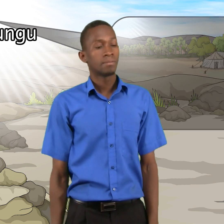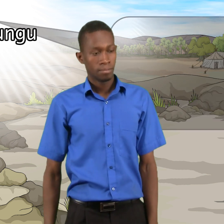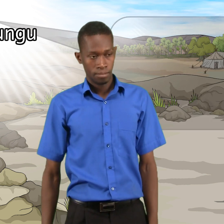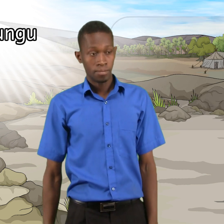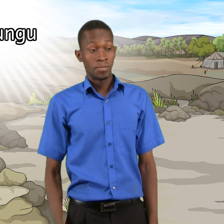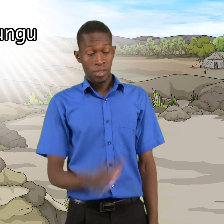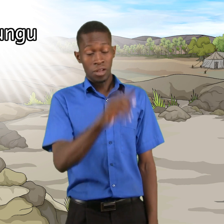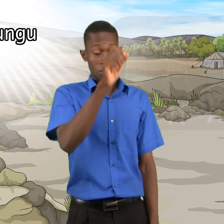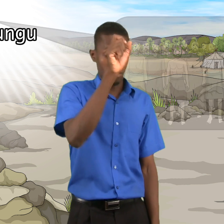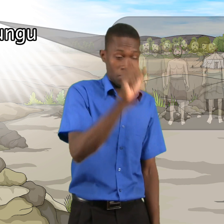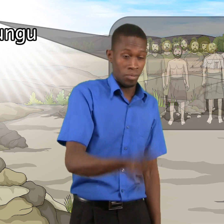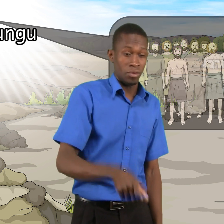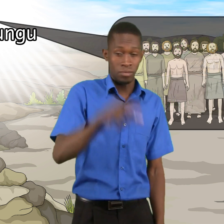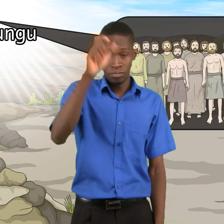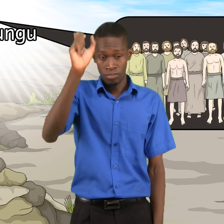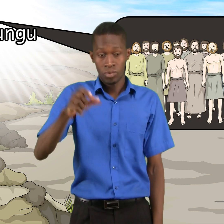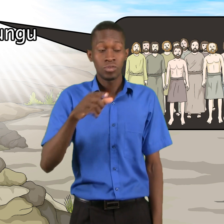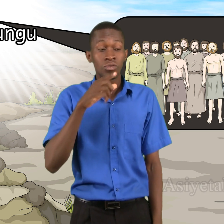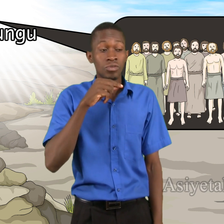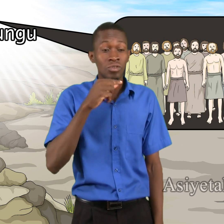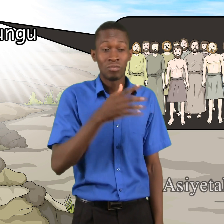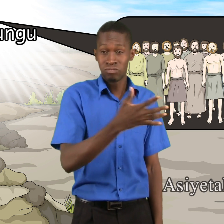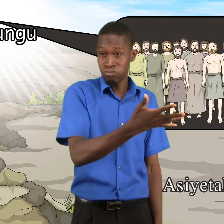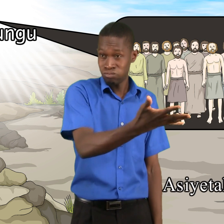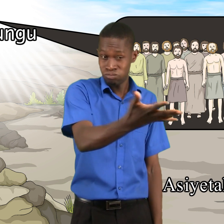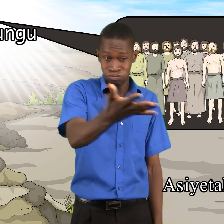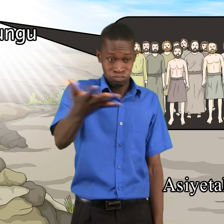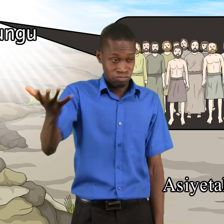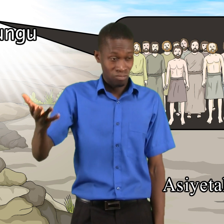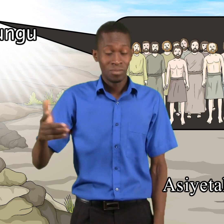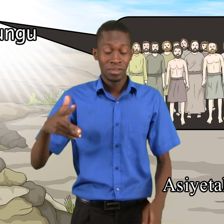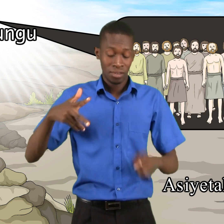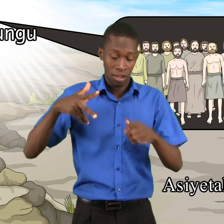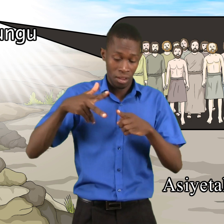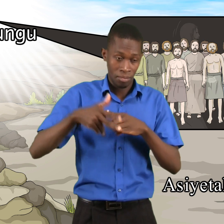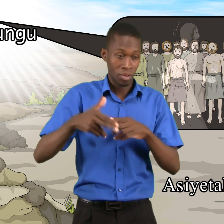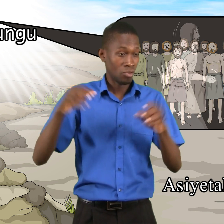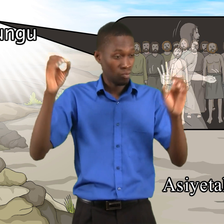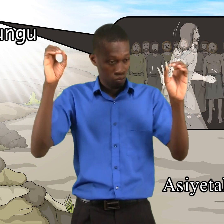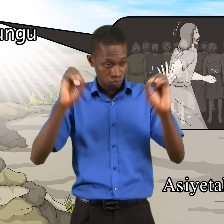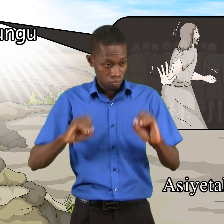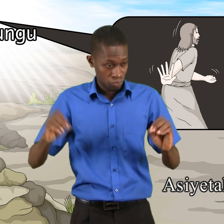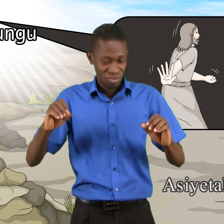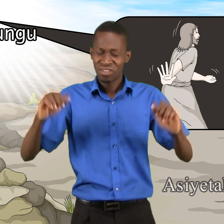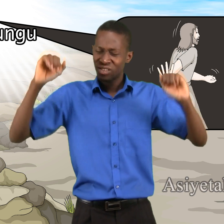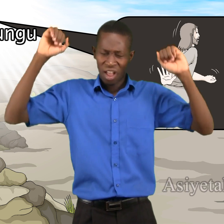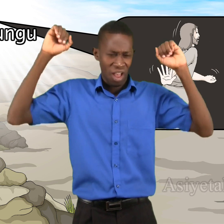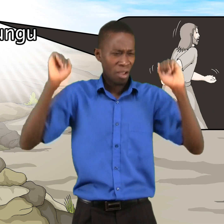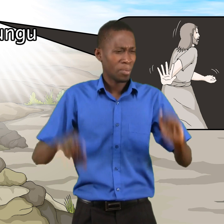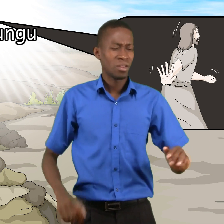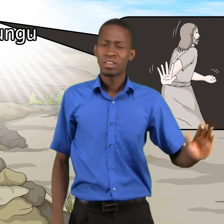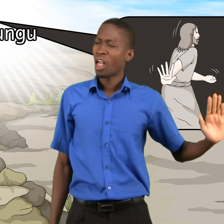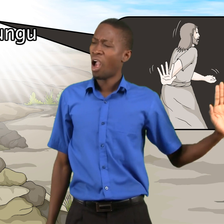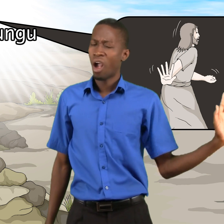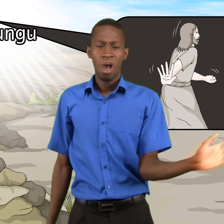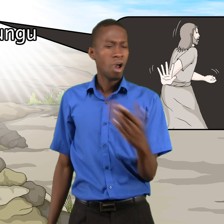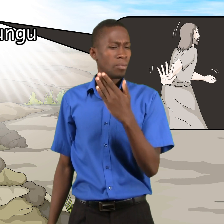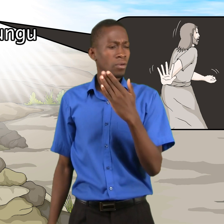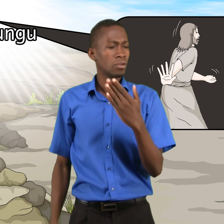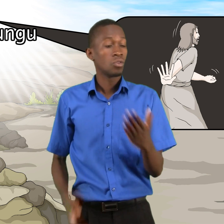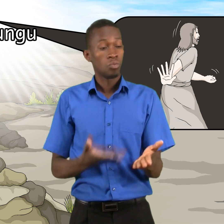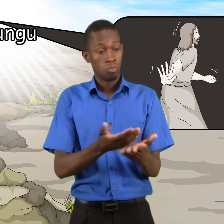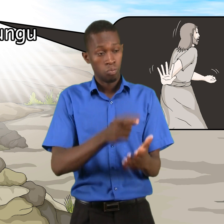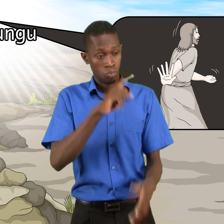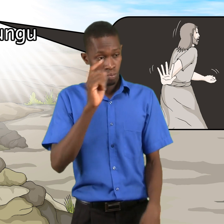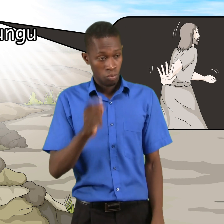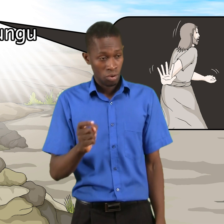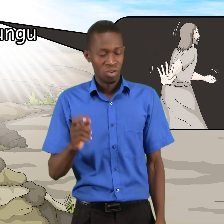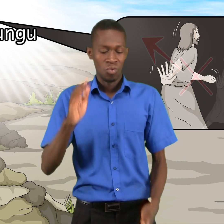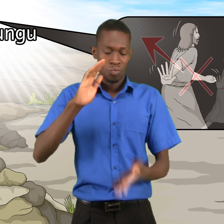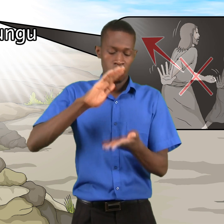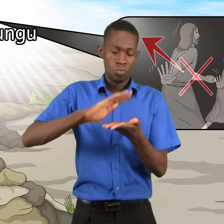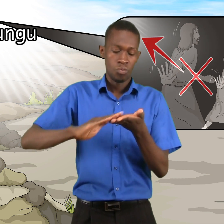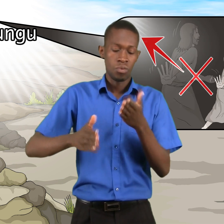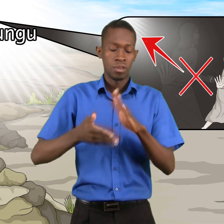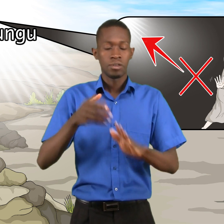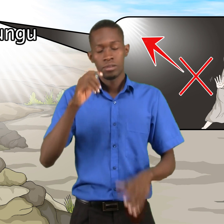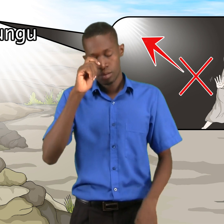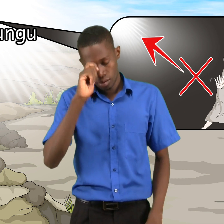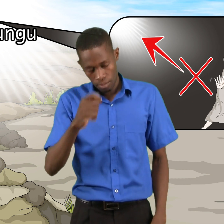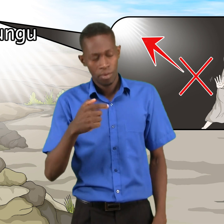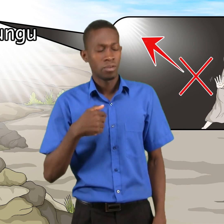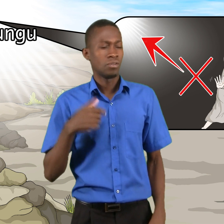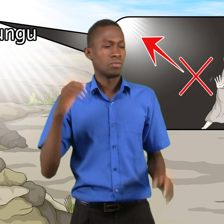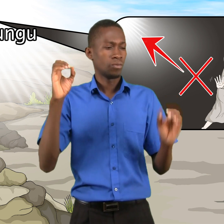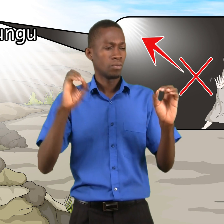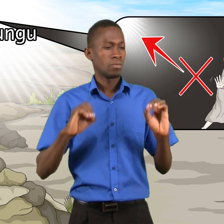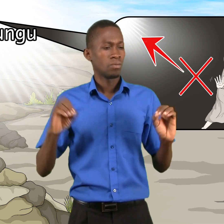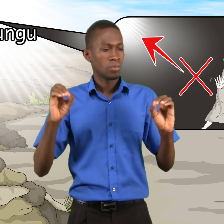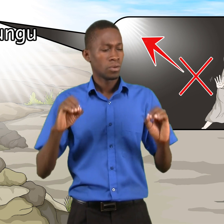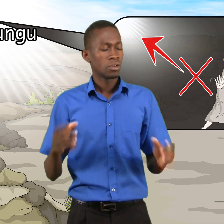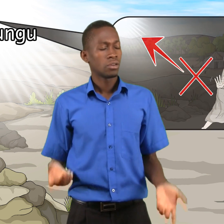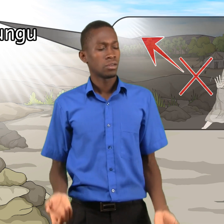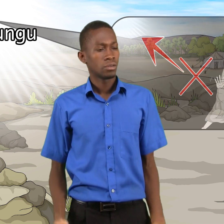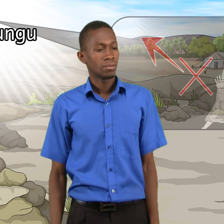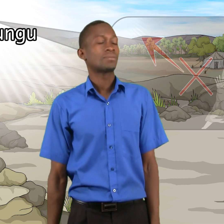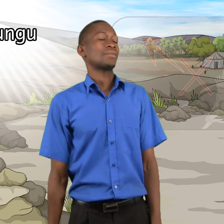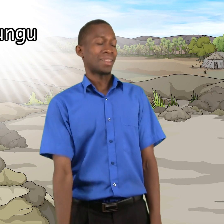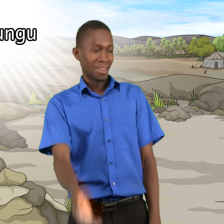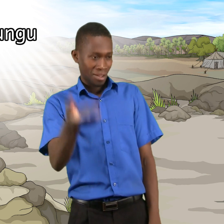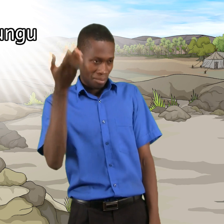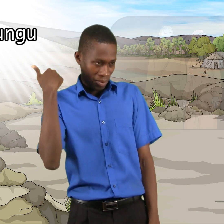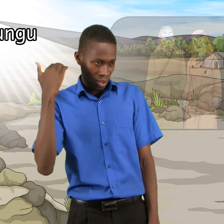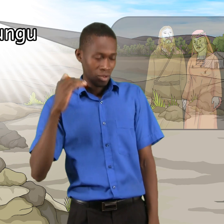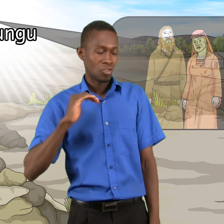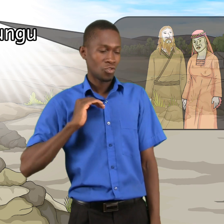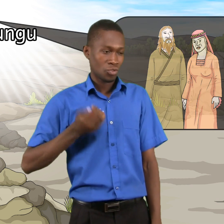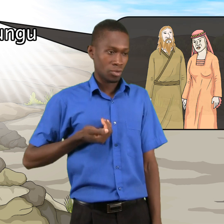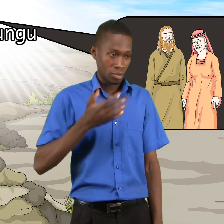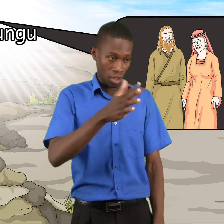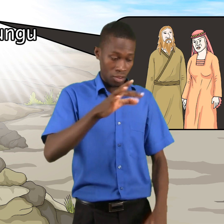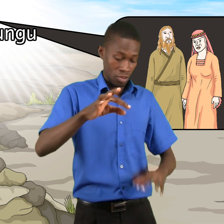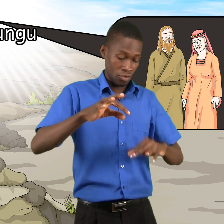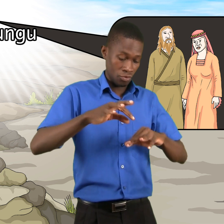But if any male is not circumcised, he will be cut off from his people; he has broken My covenant.”